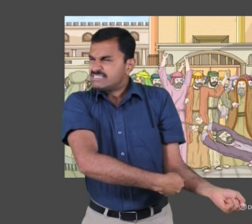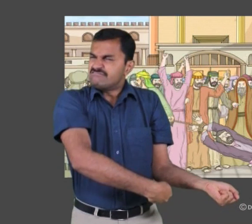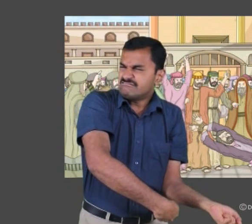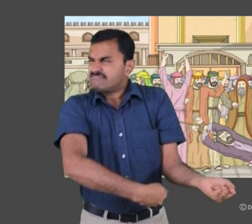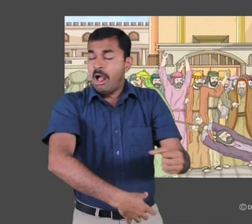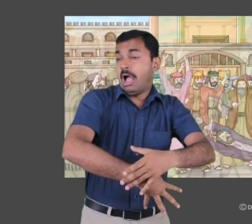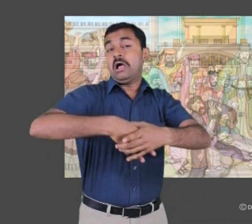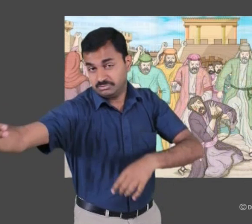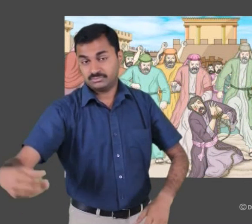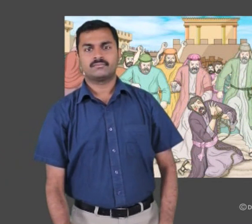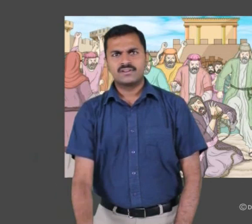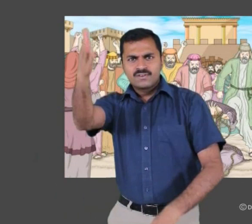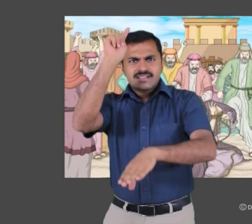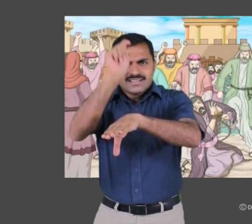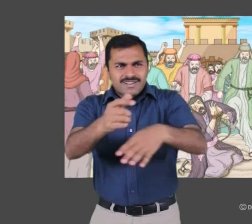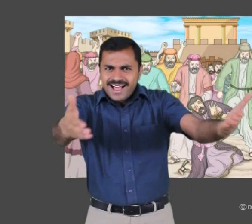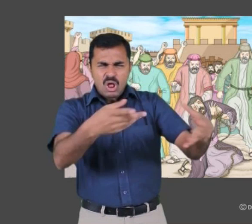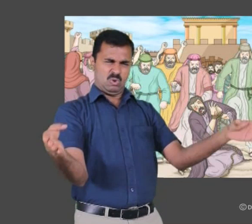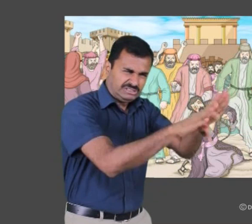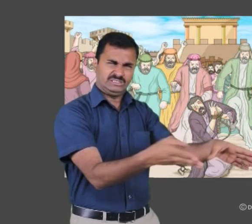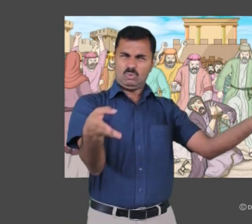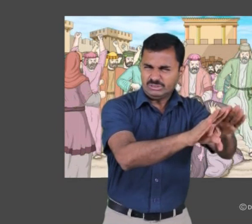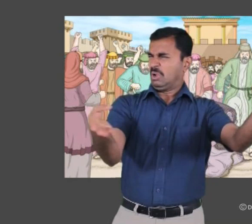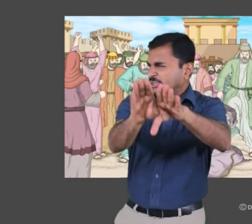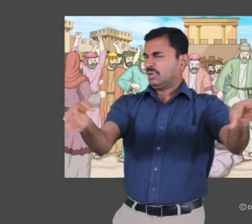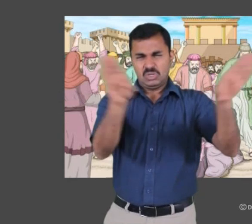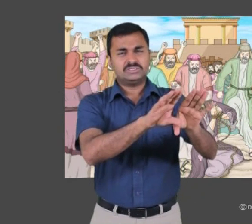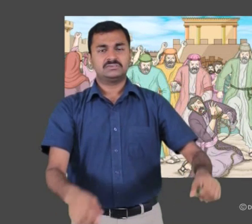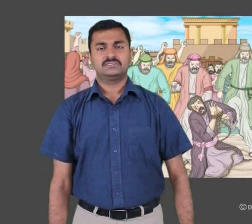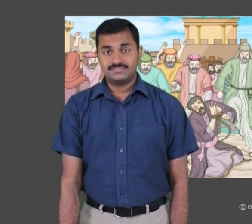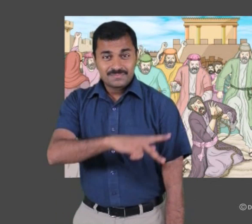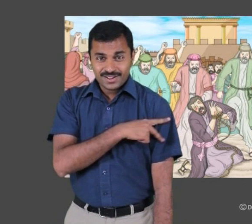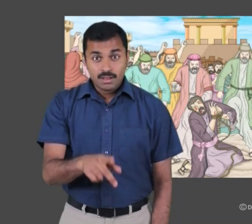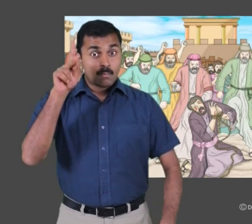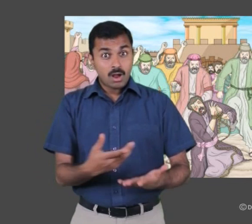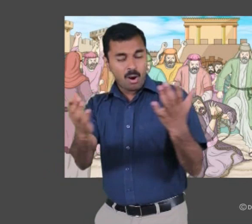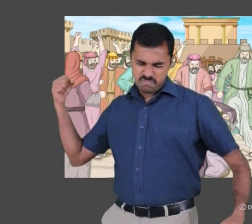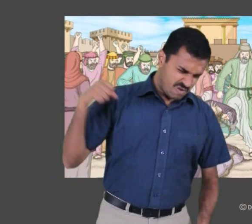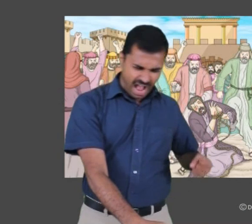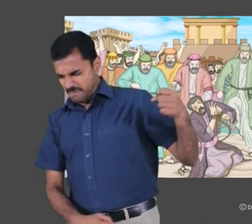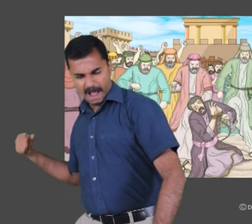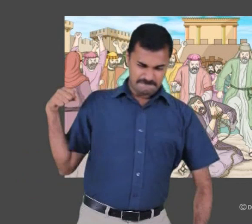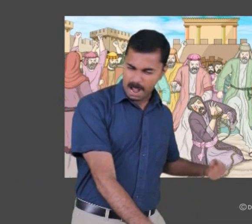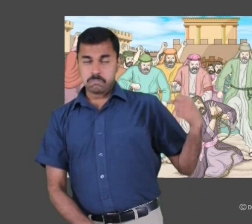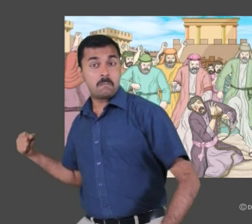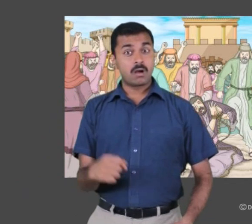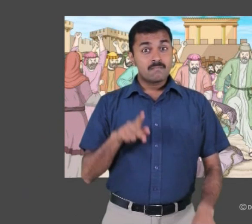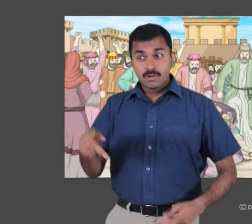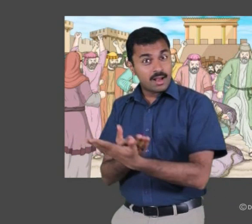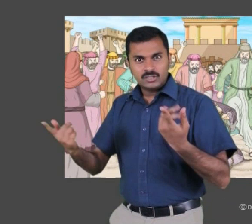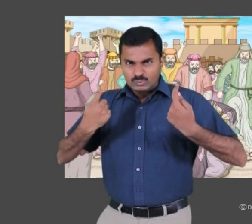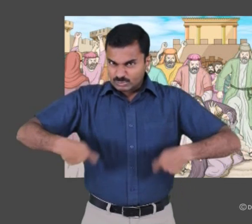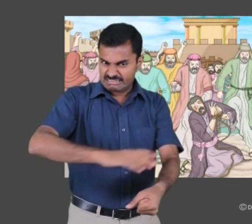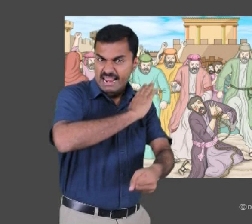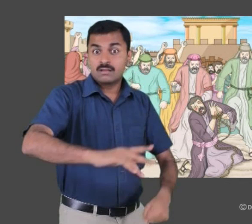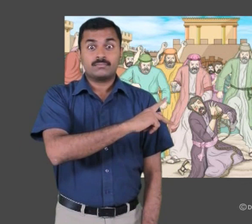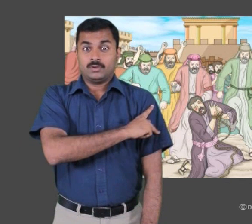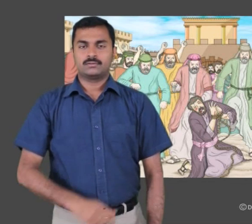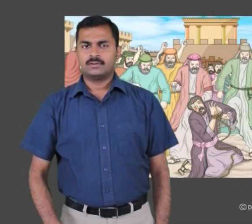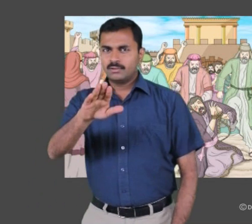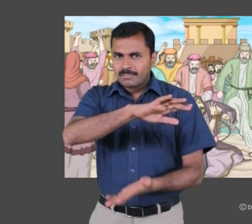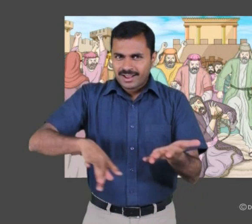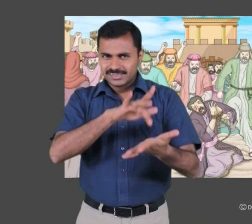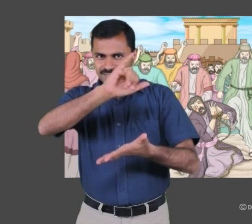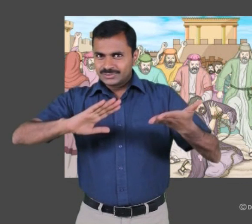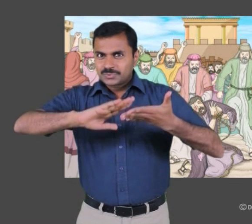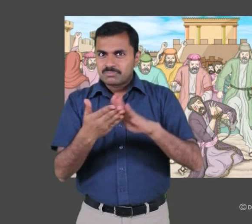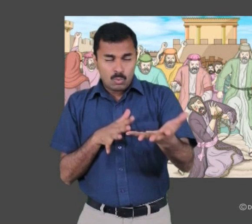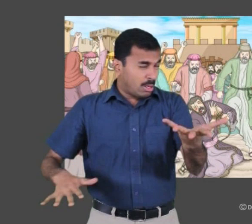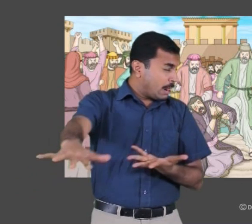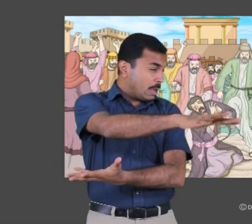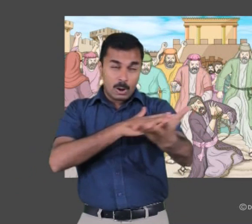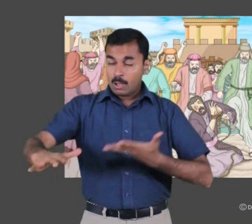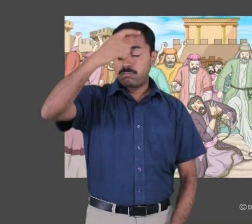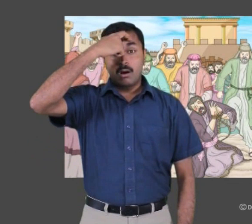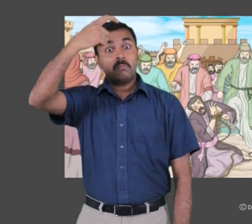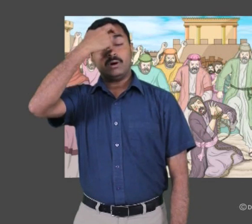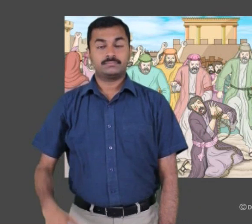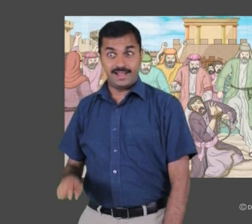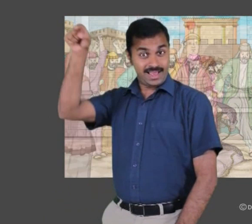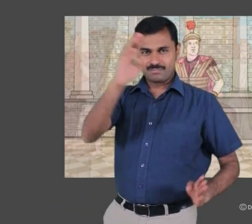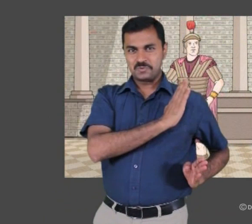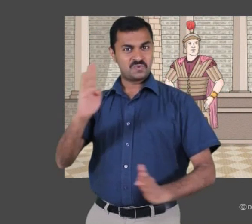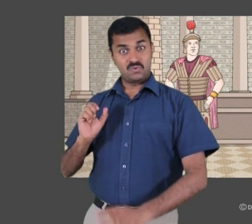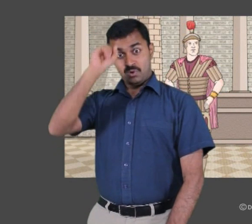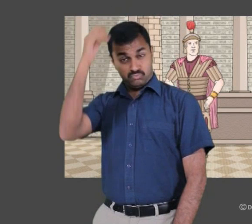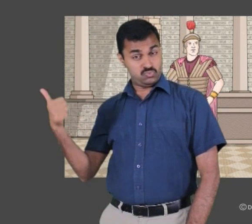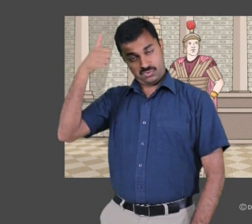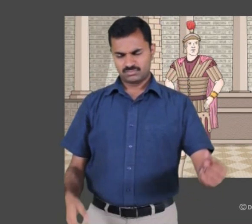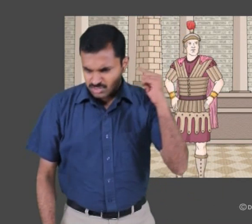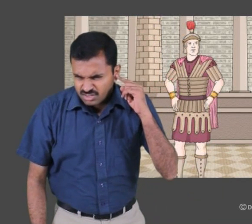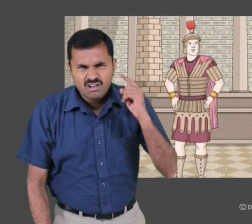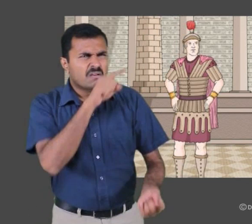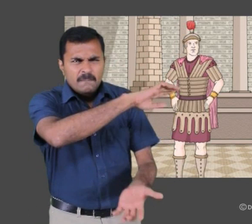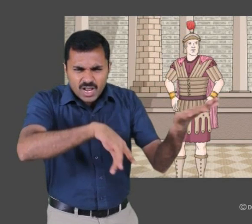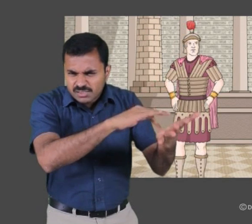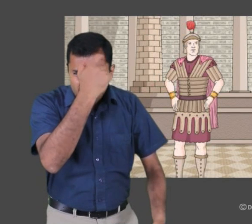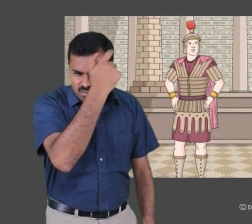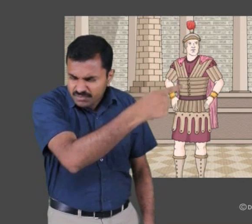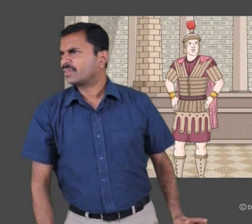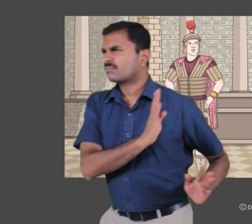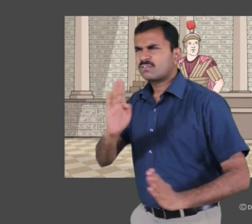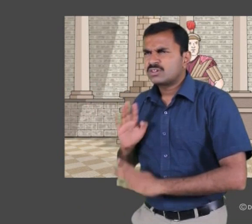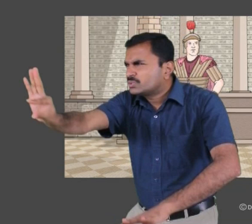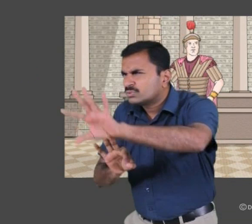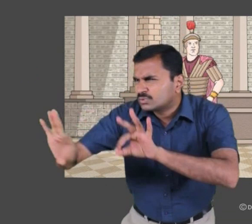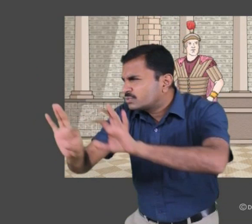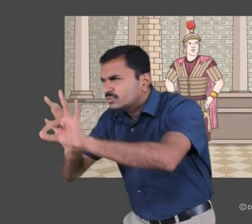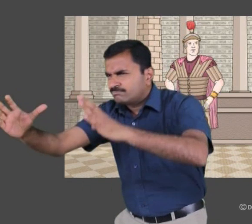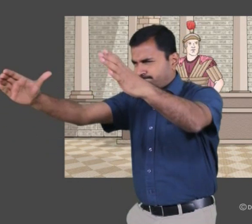While they were trying to kill him, the commander of the Roman regiment received a report that all Jerusalem was in turmoil.